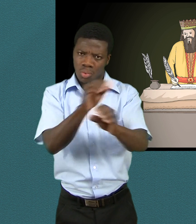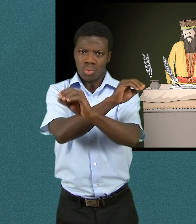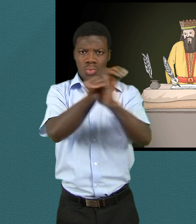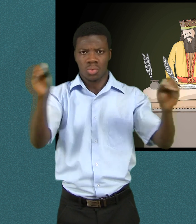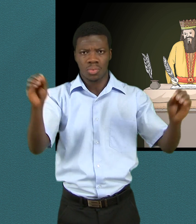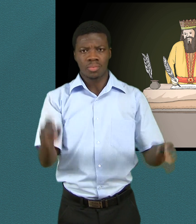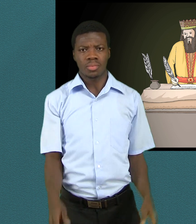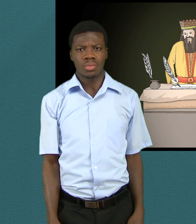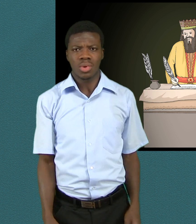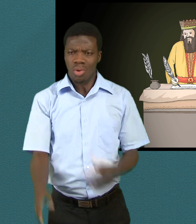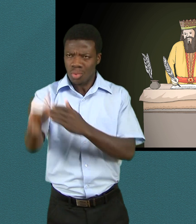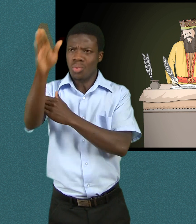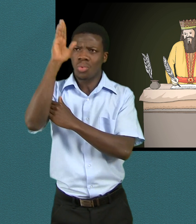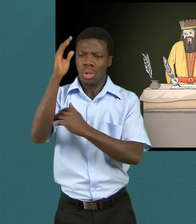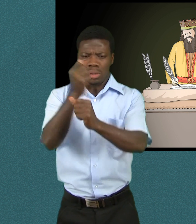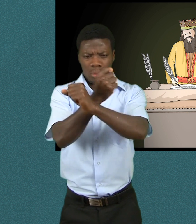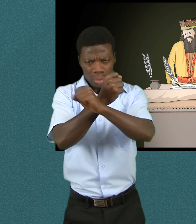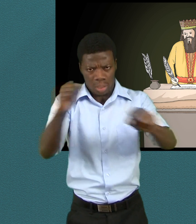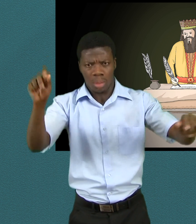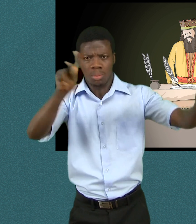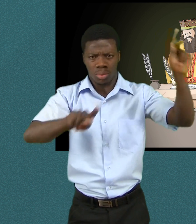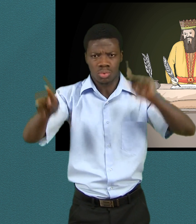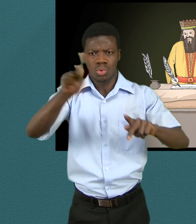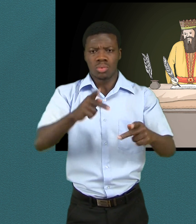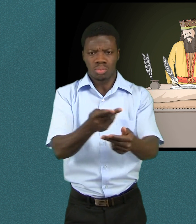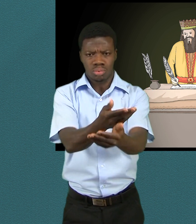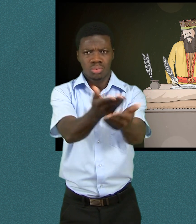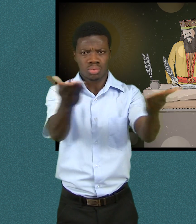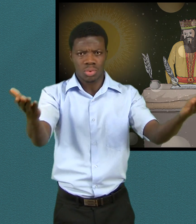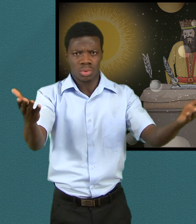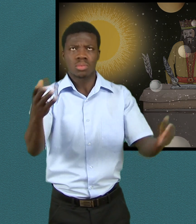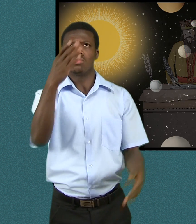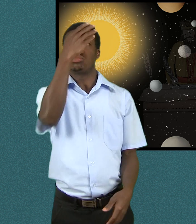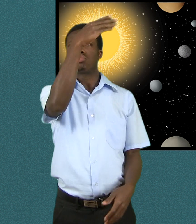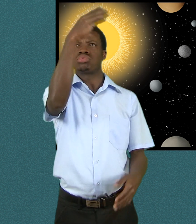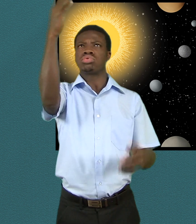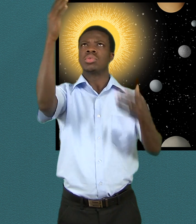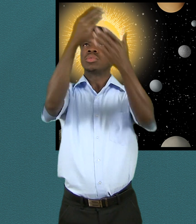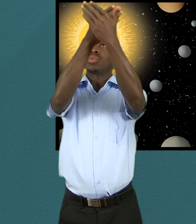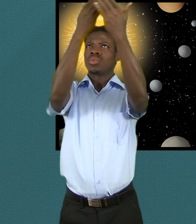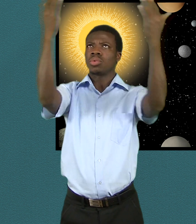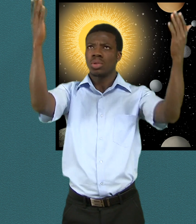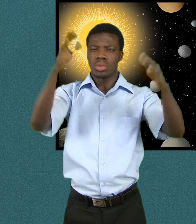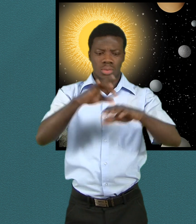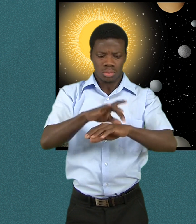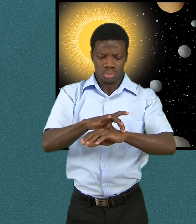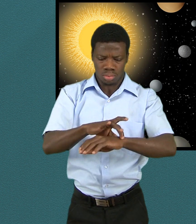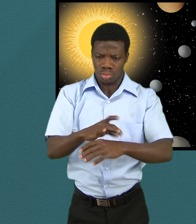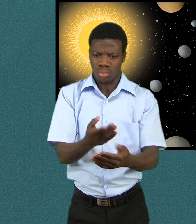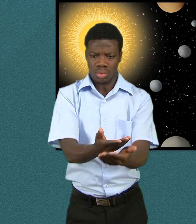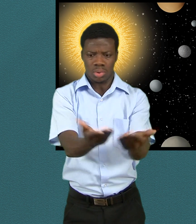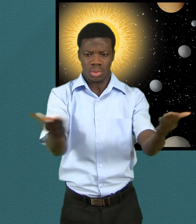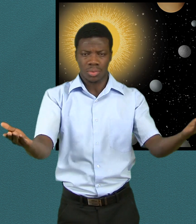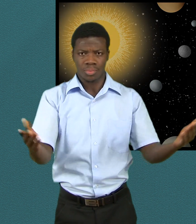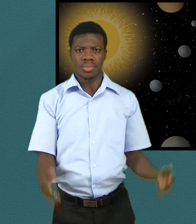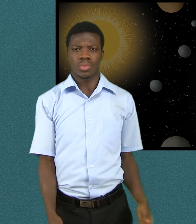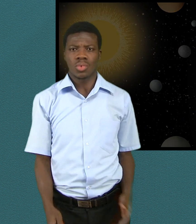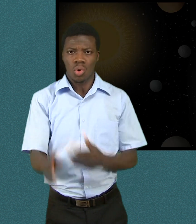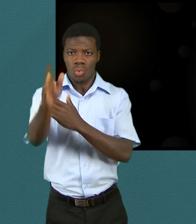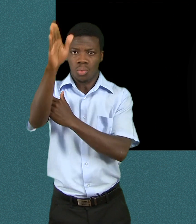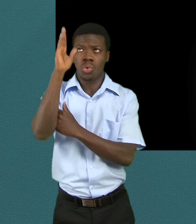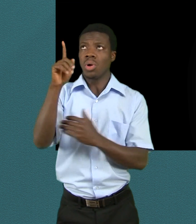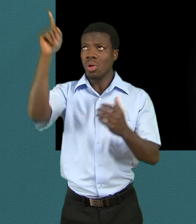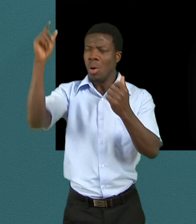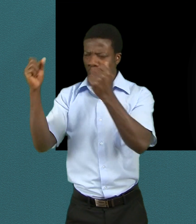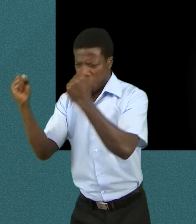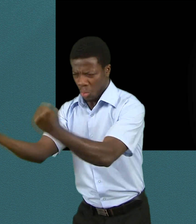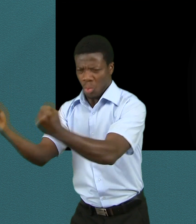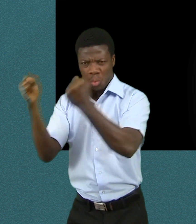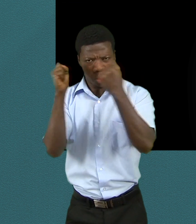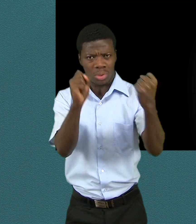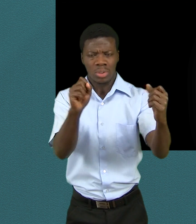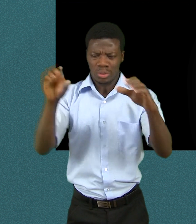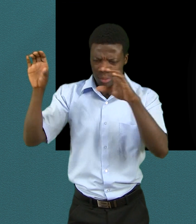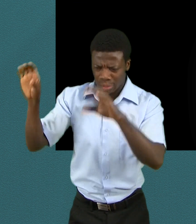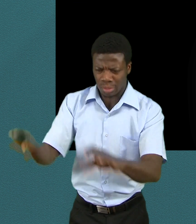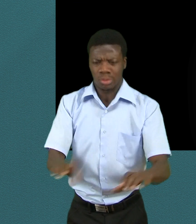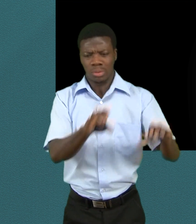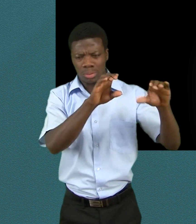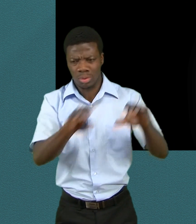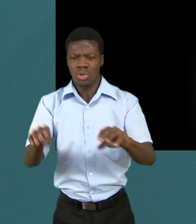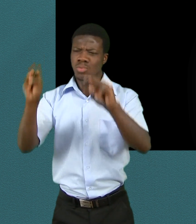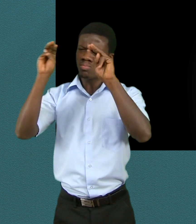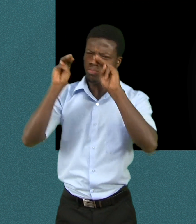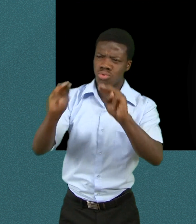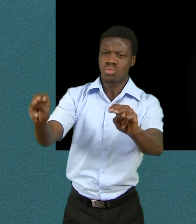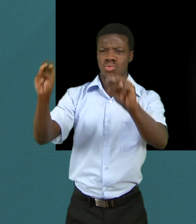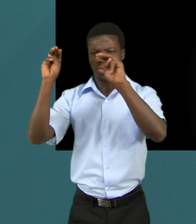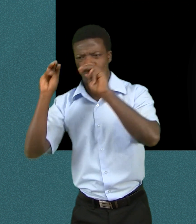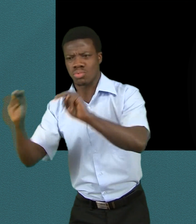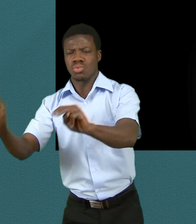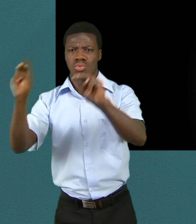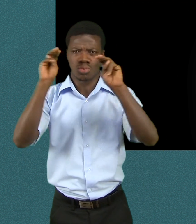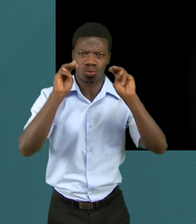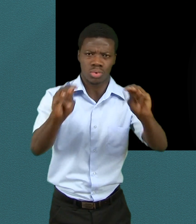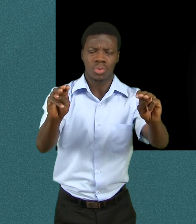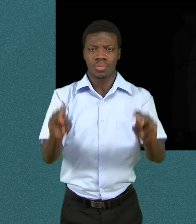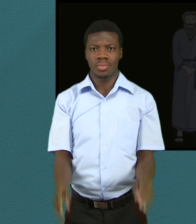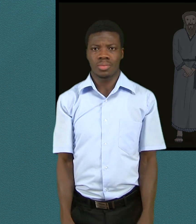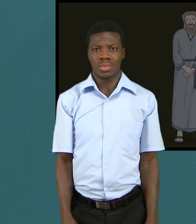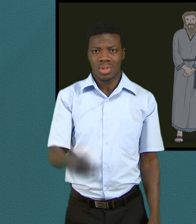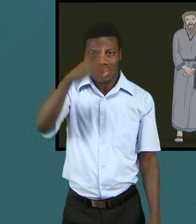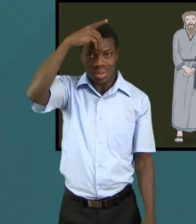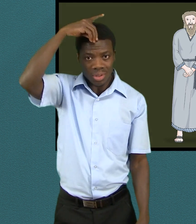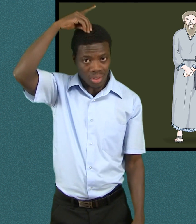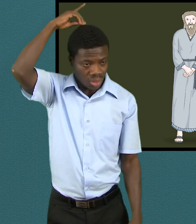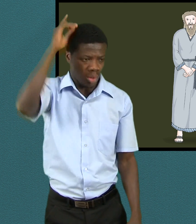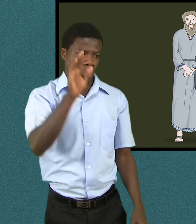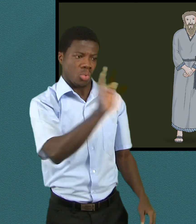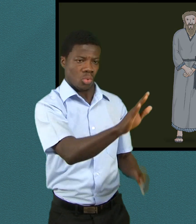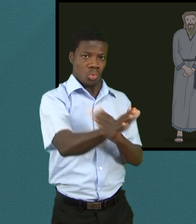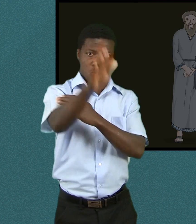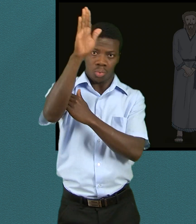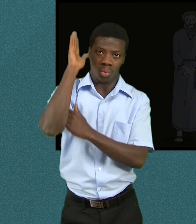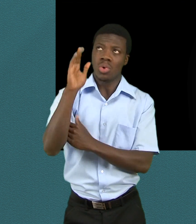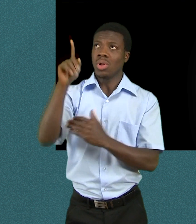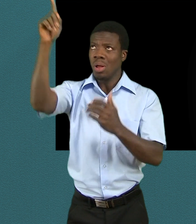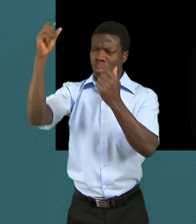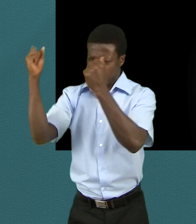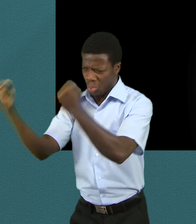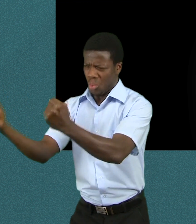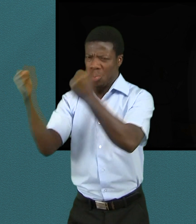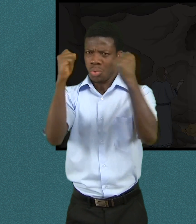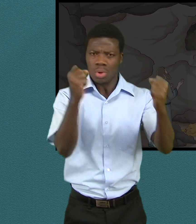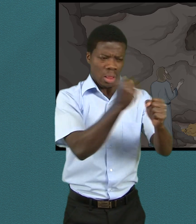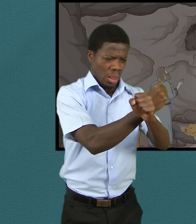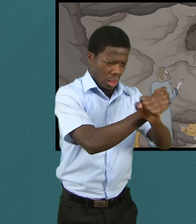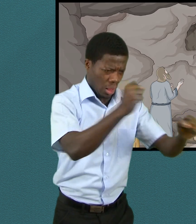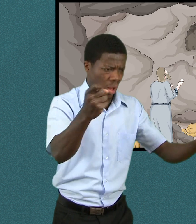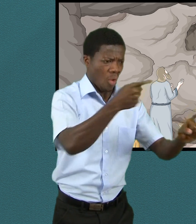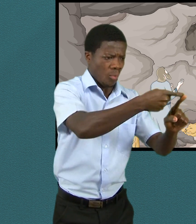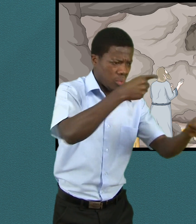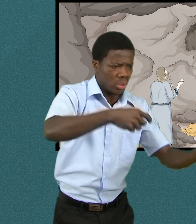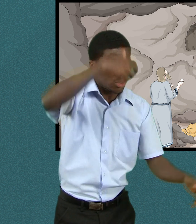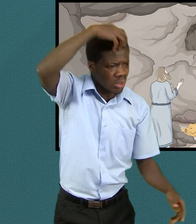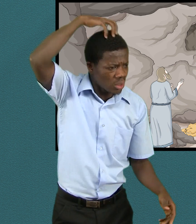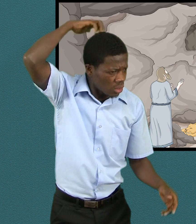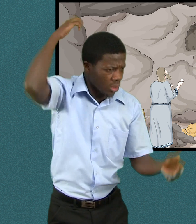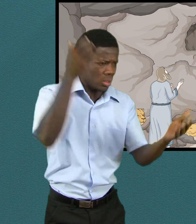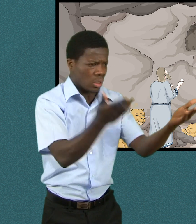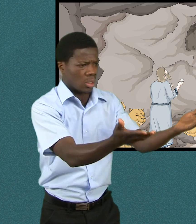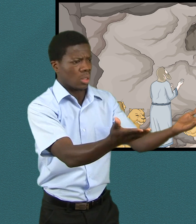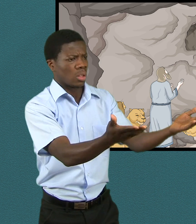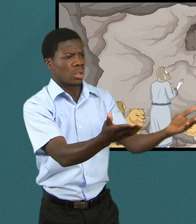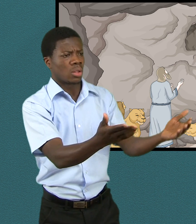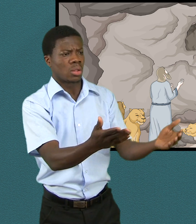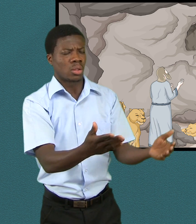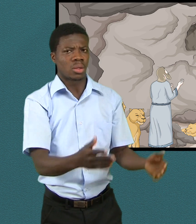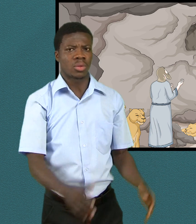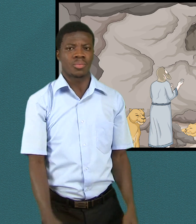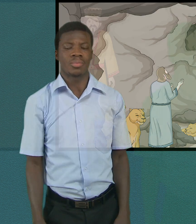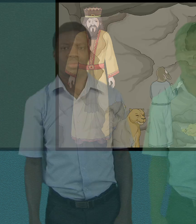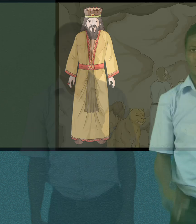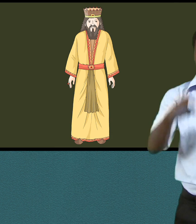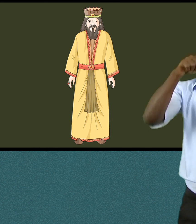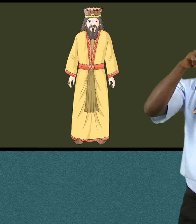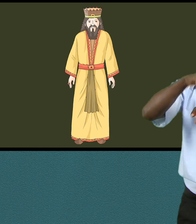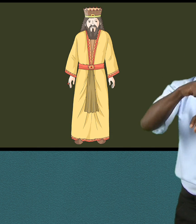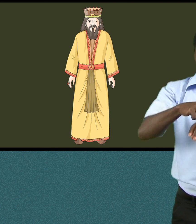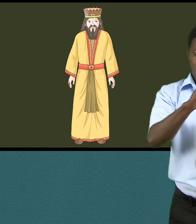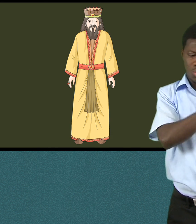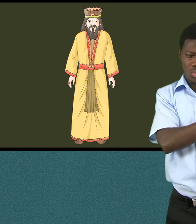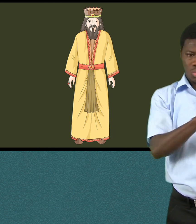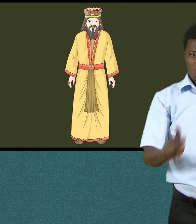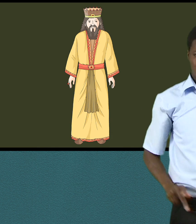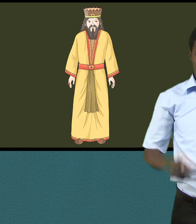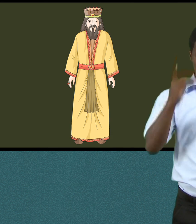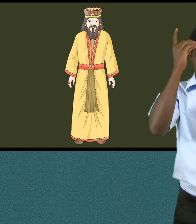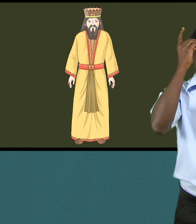He performs signs and wonders in the heavens and on the earth, for He has rescued Daniel from the power of the lions.”